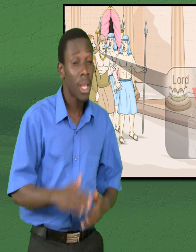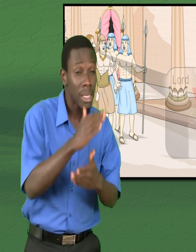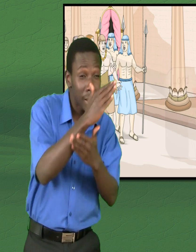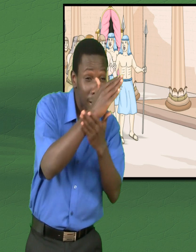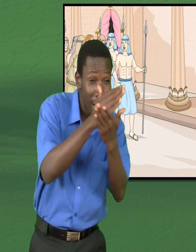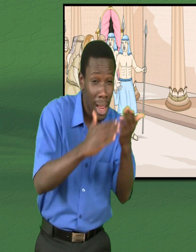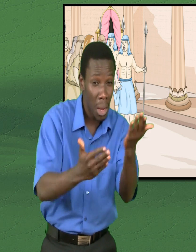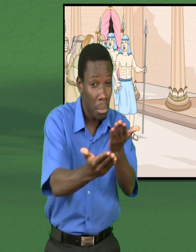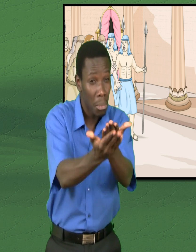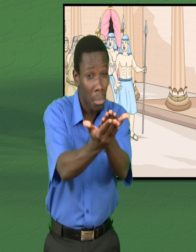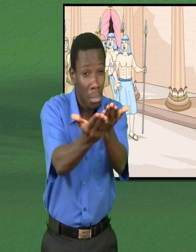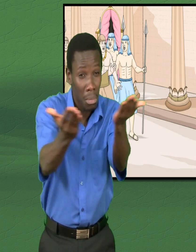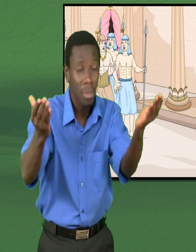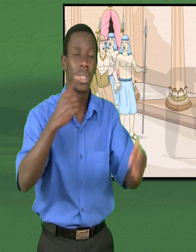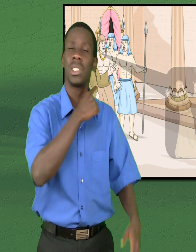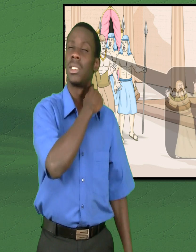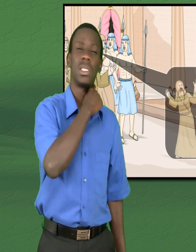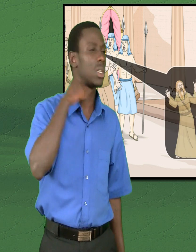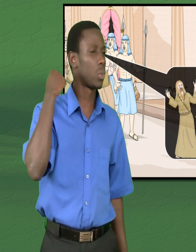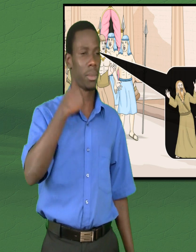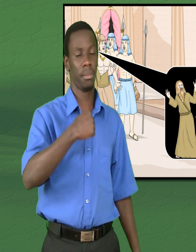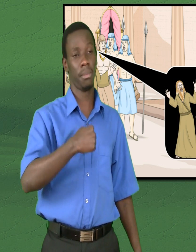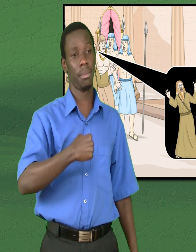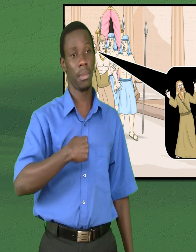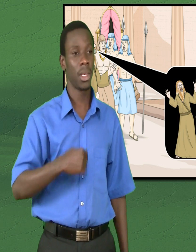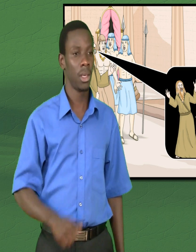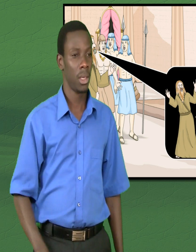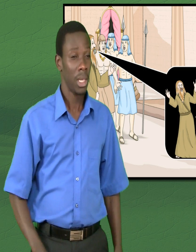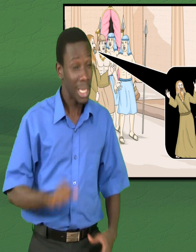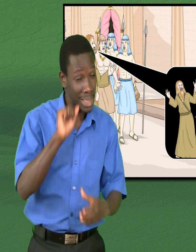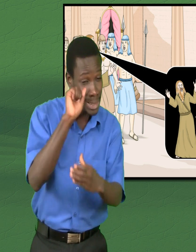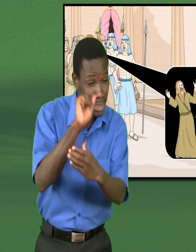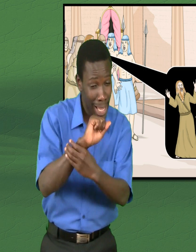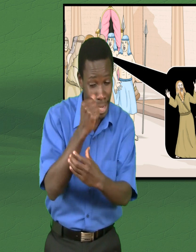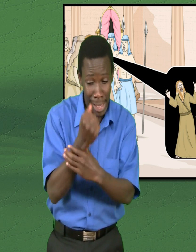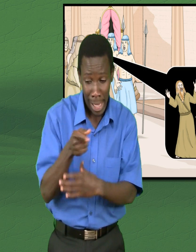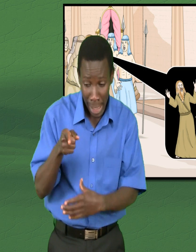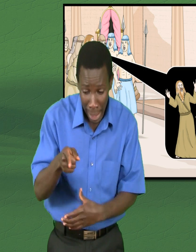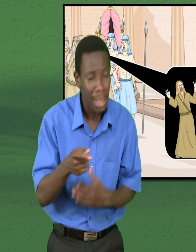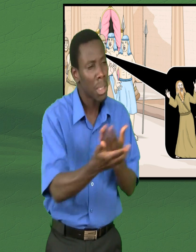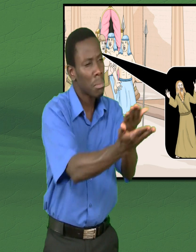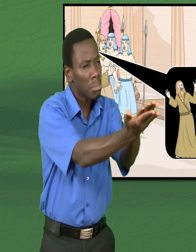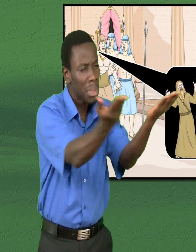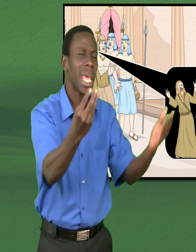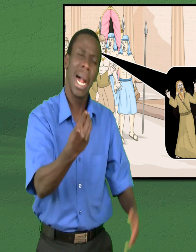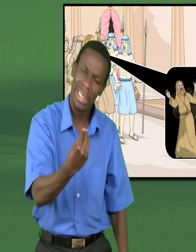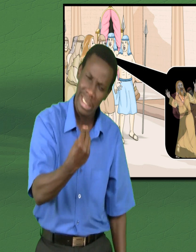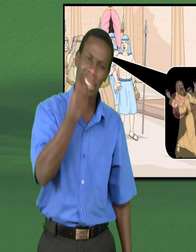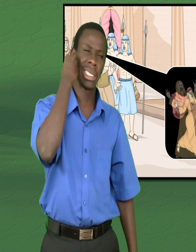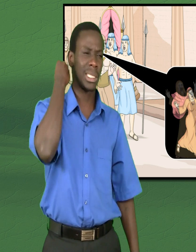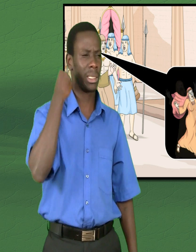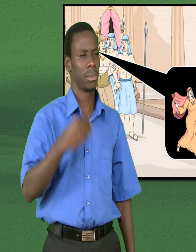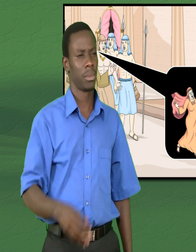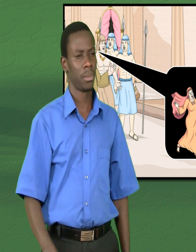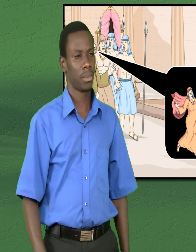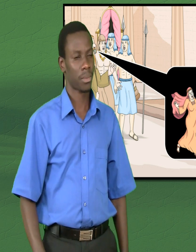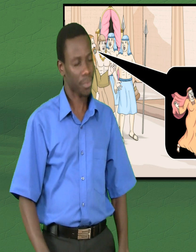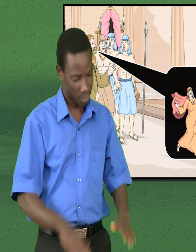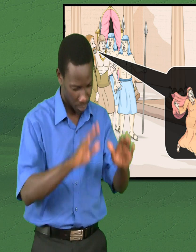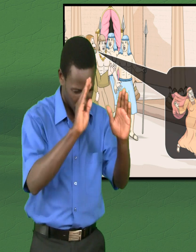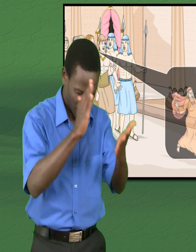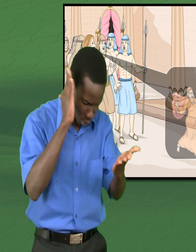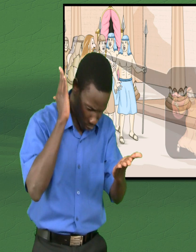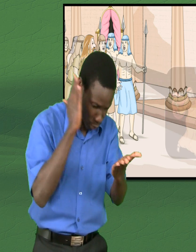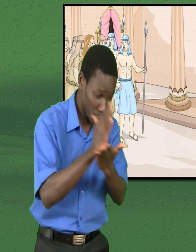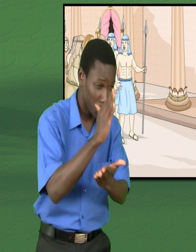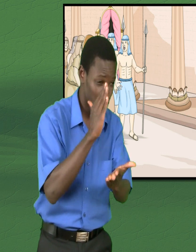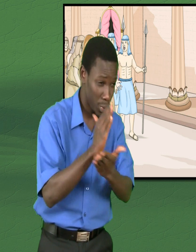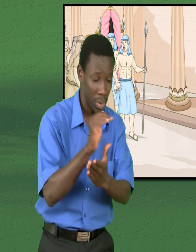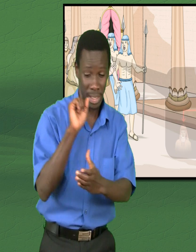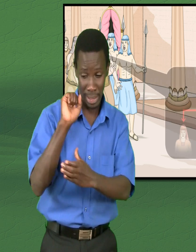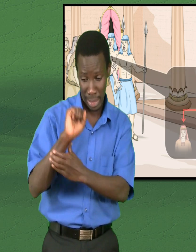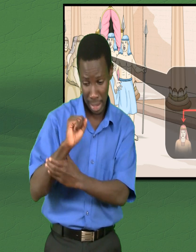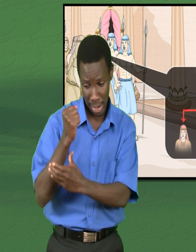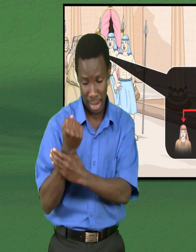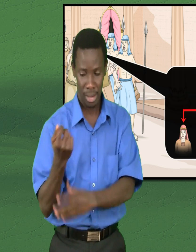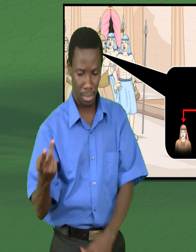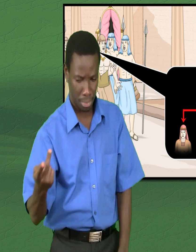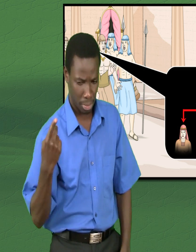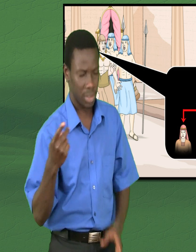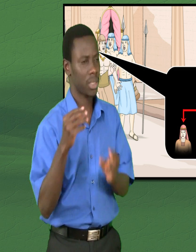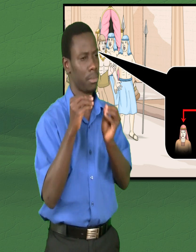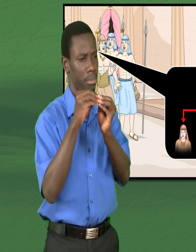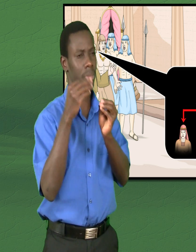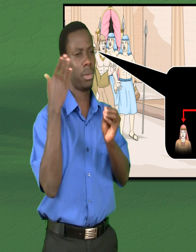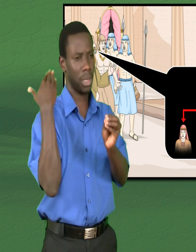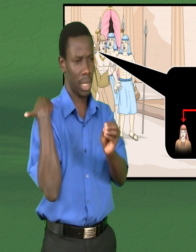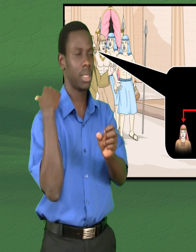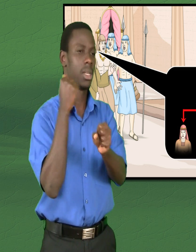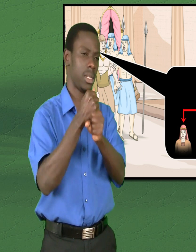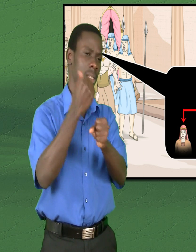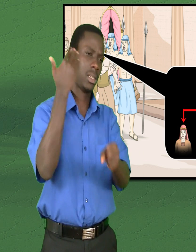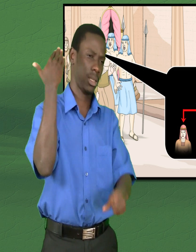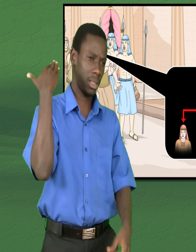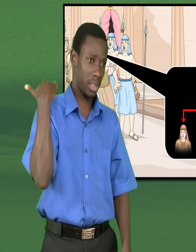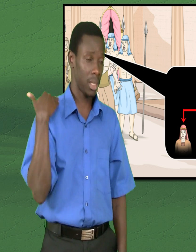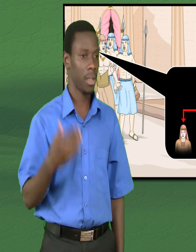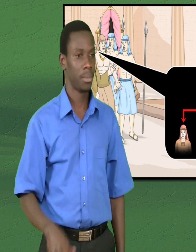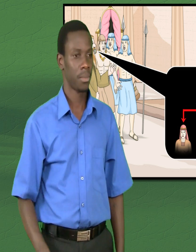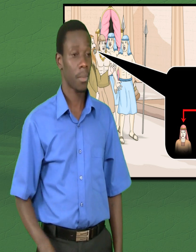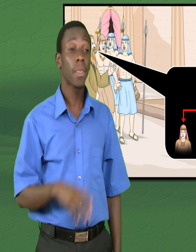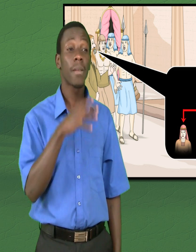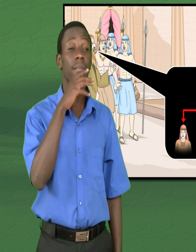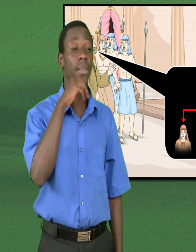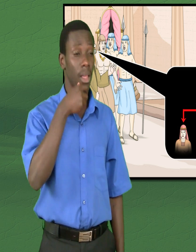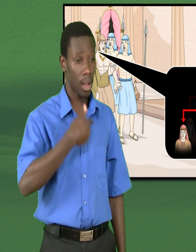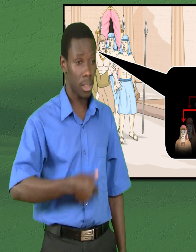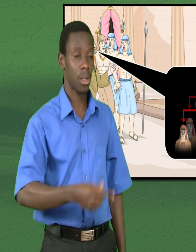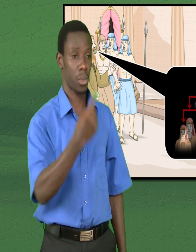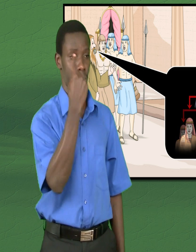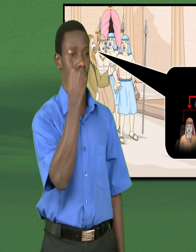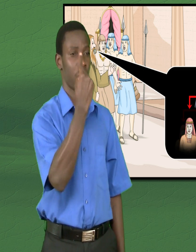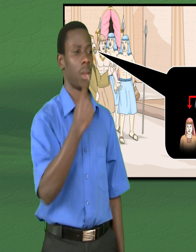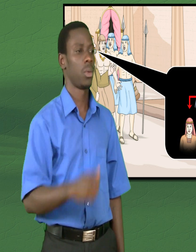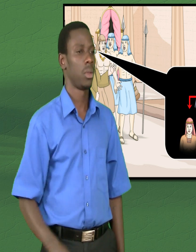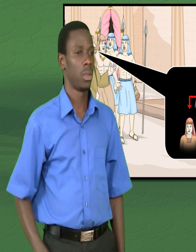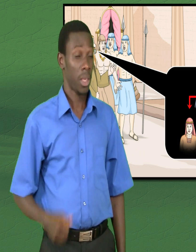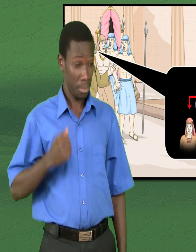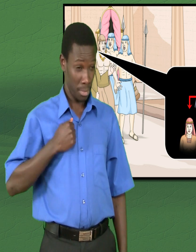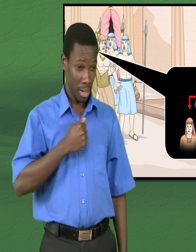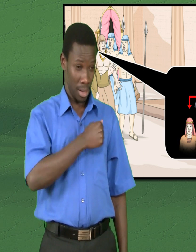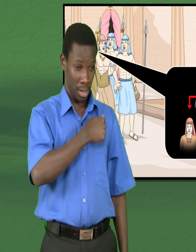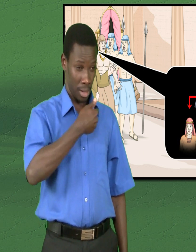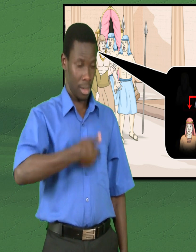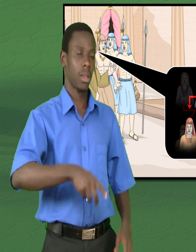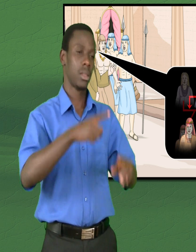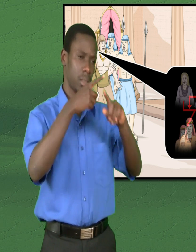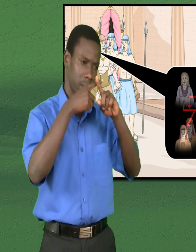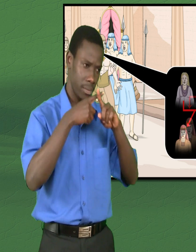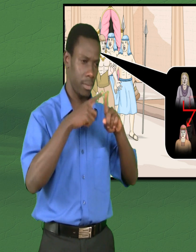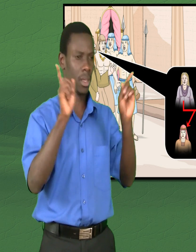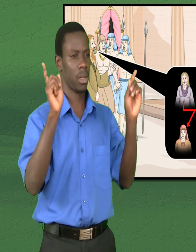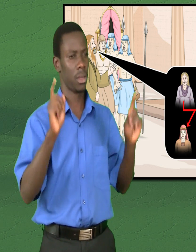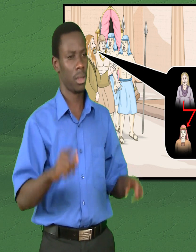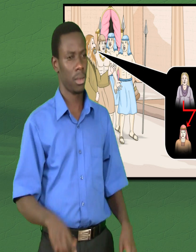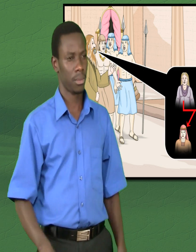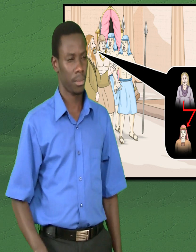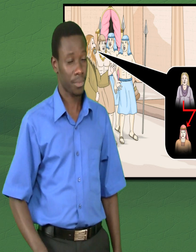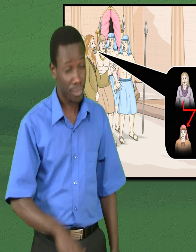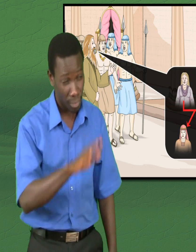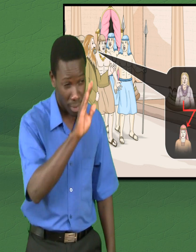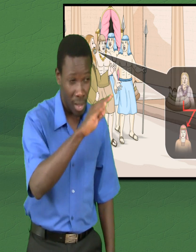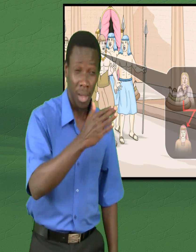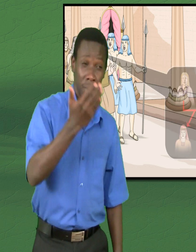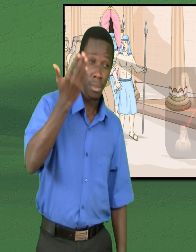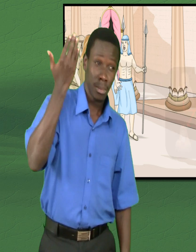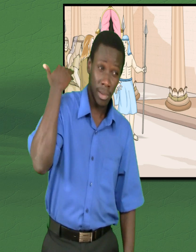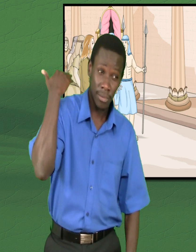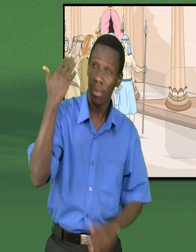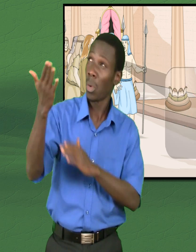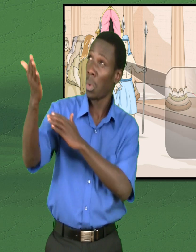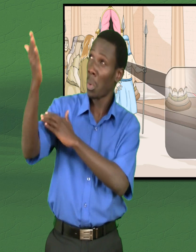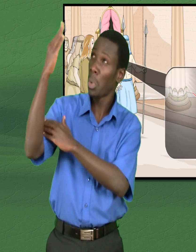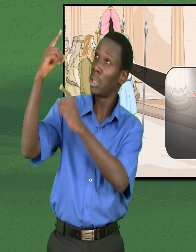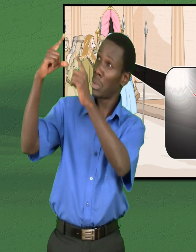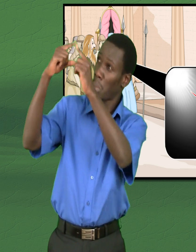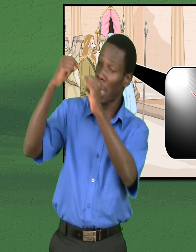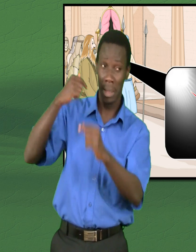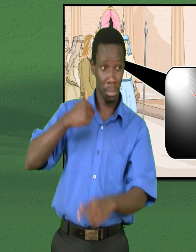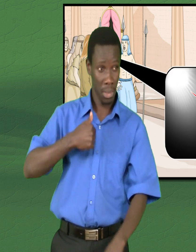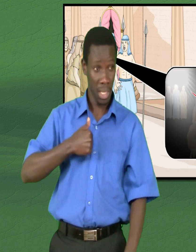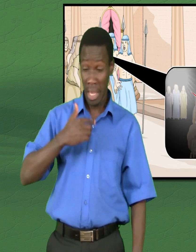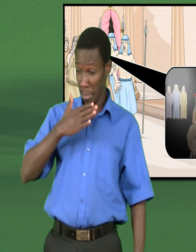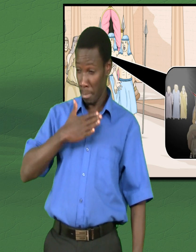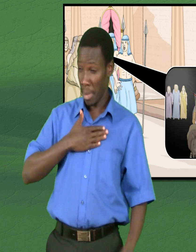They will kill me on account of my wife.’ Besides, she really is my sister, the daughter of my father—though not the daughter of my mother—and she became my wife.